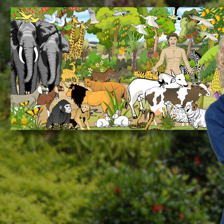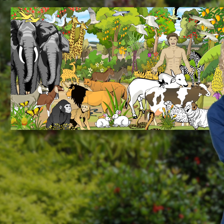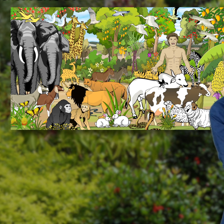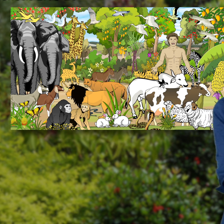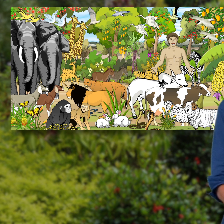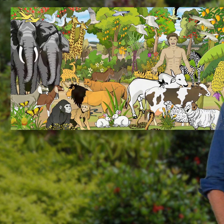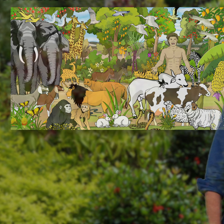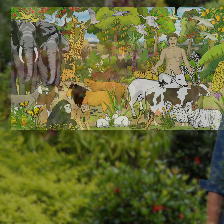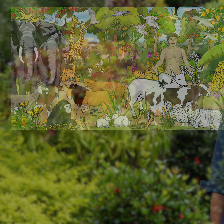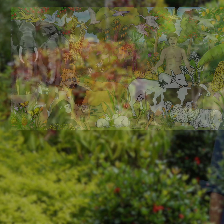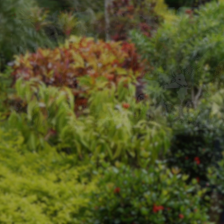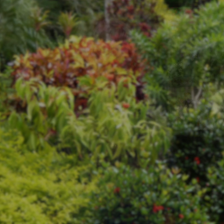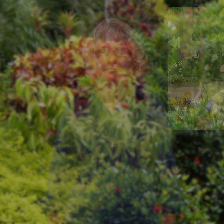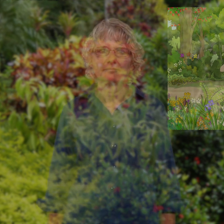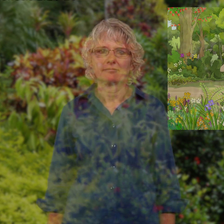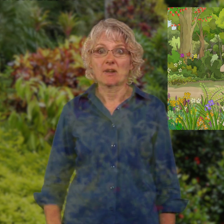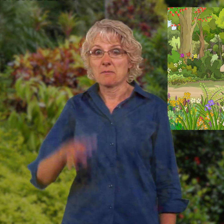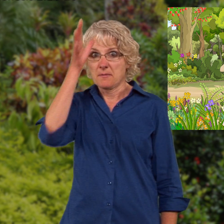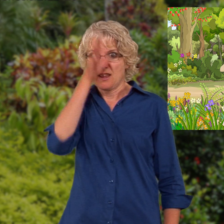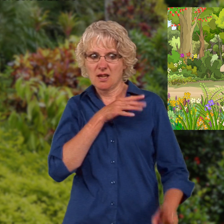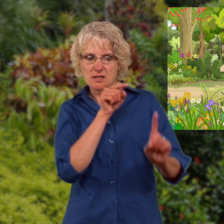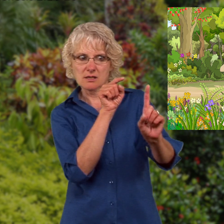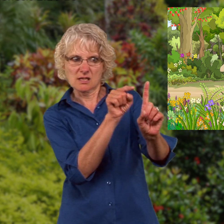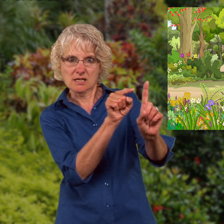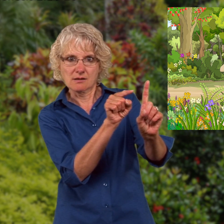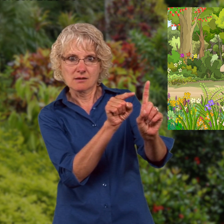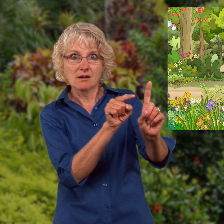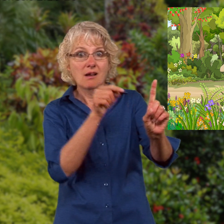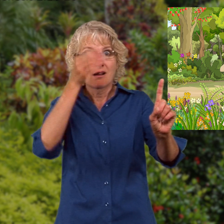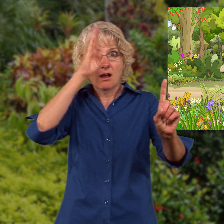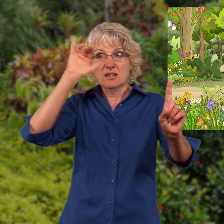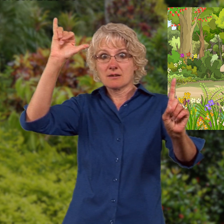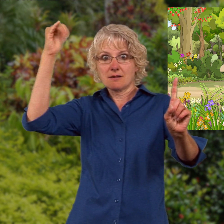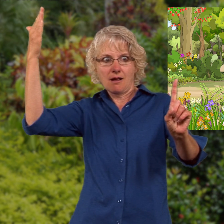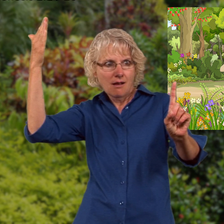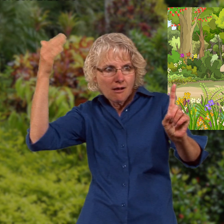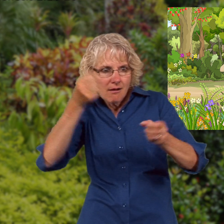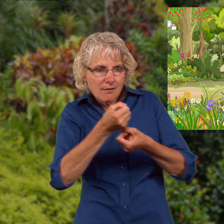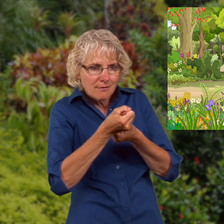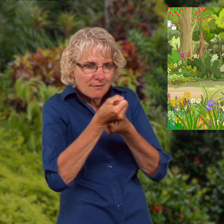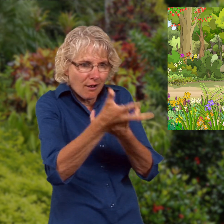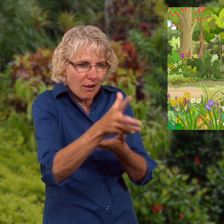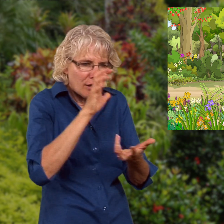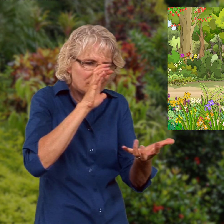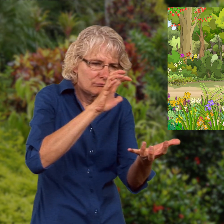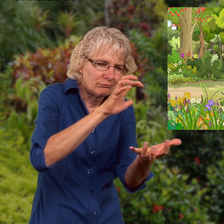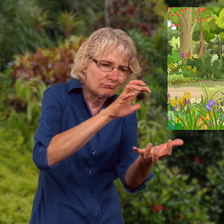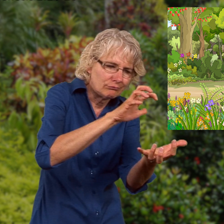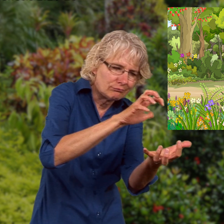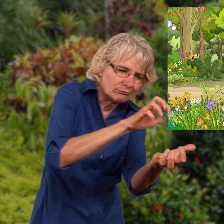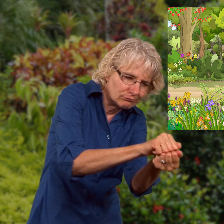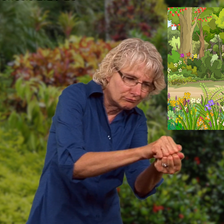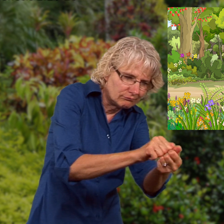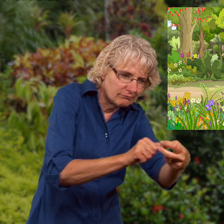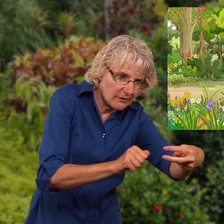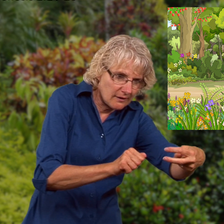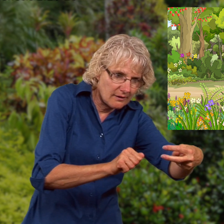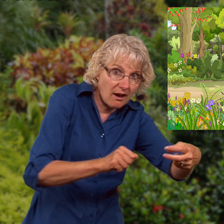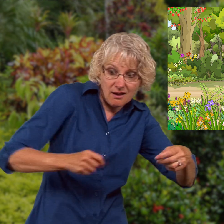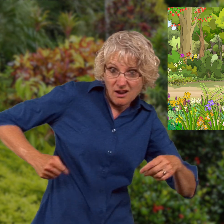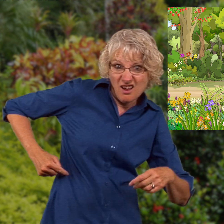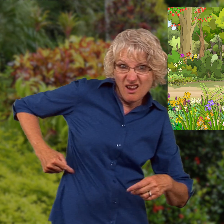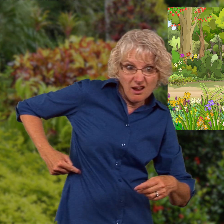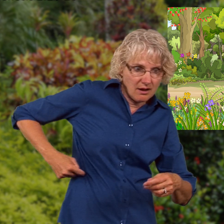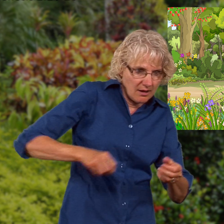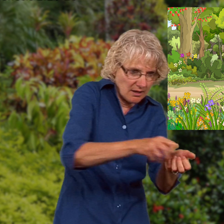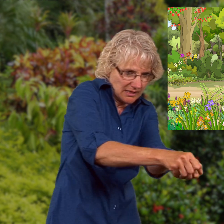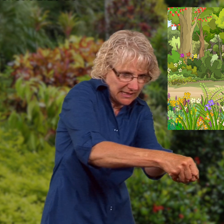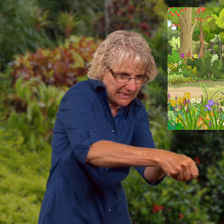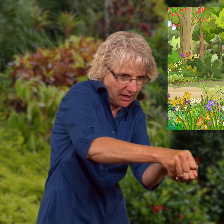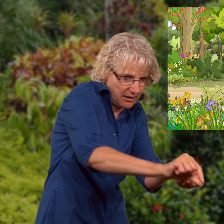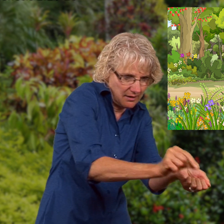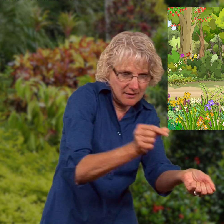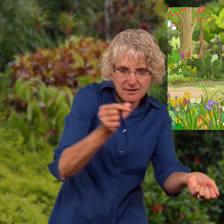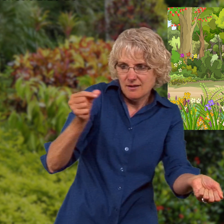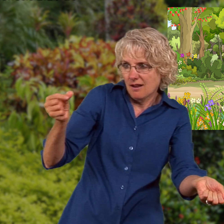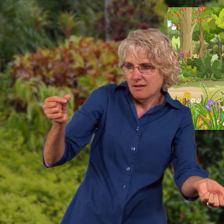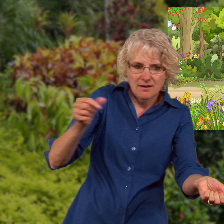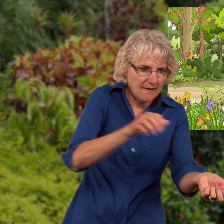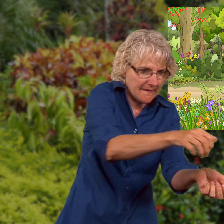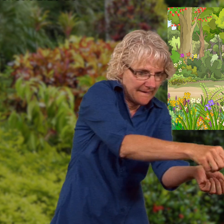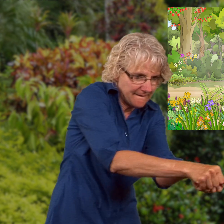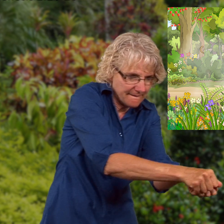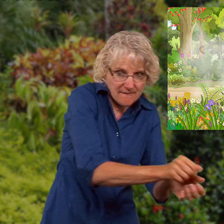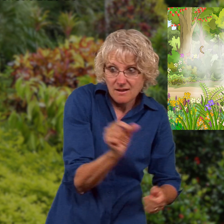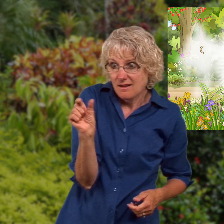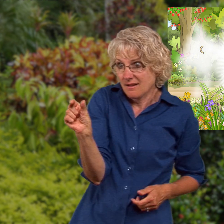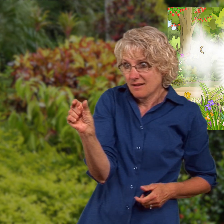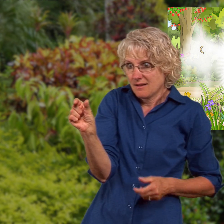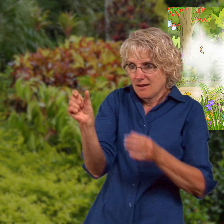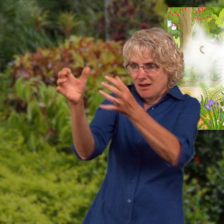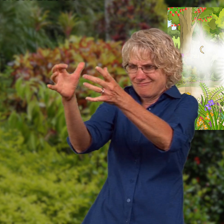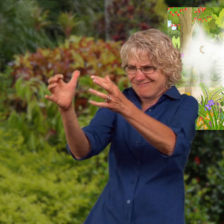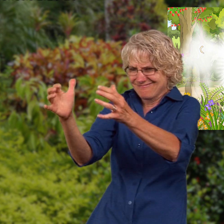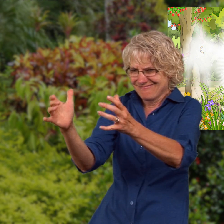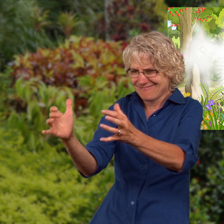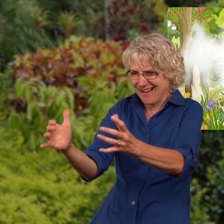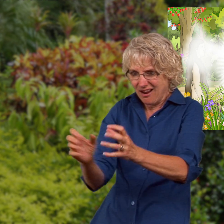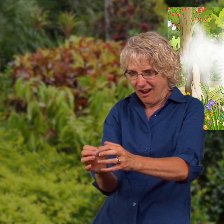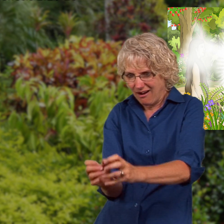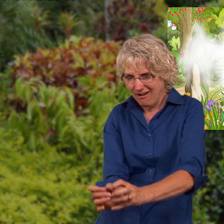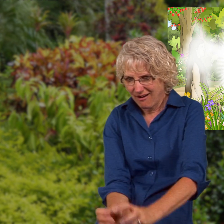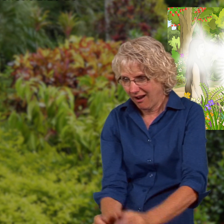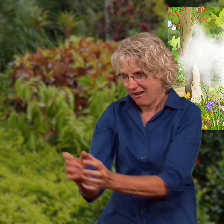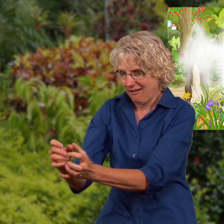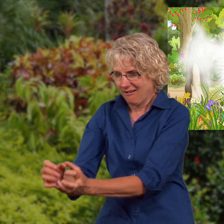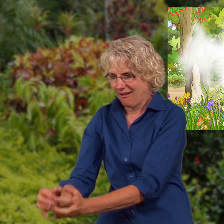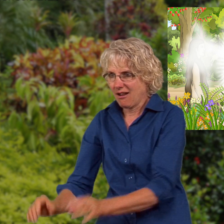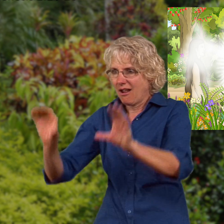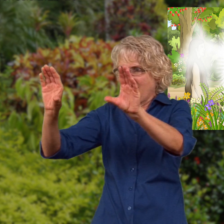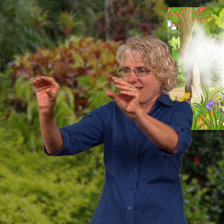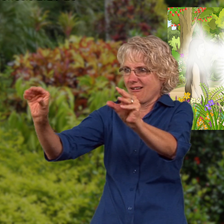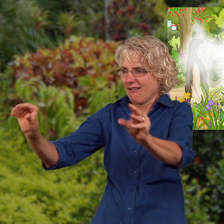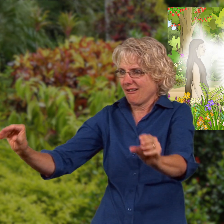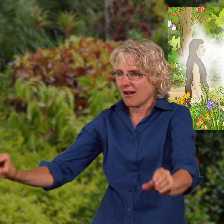So the LORD God caused the man to fall into a deep sleep, and while he slept, He took one of the man’s ribs and closed up the area with flesh.